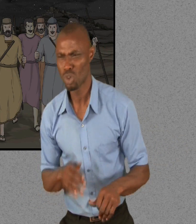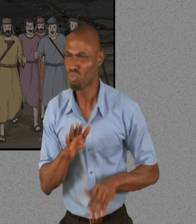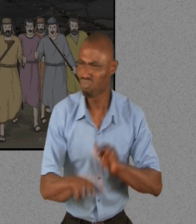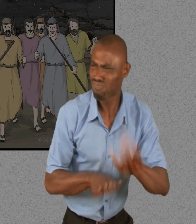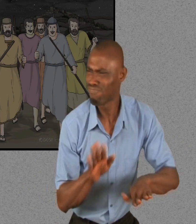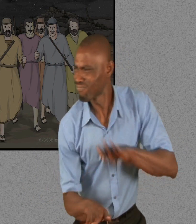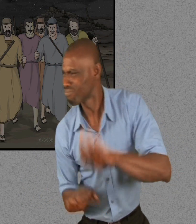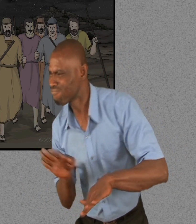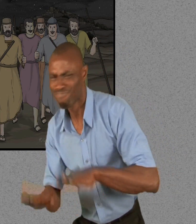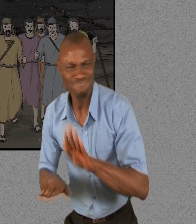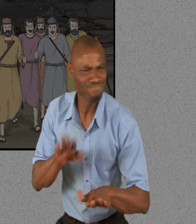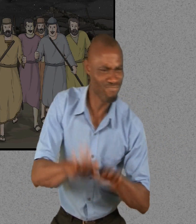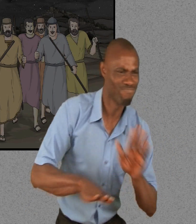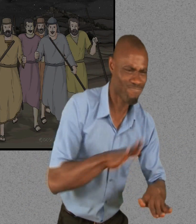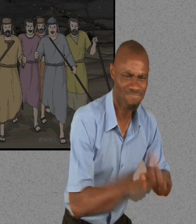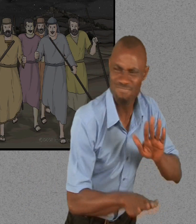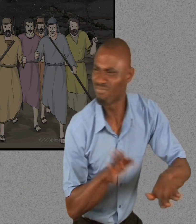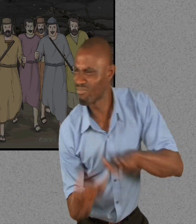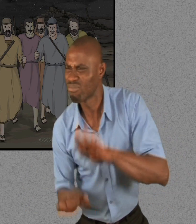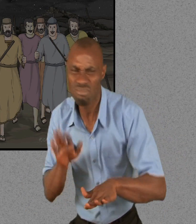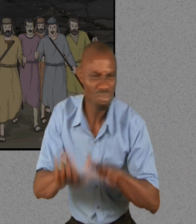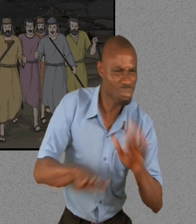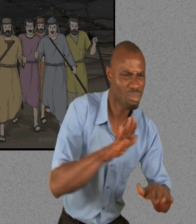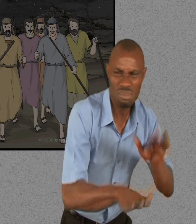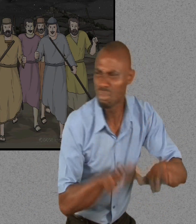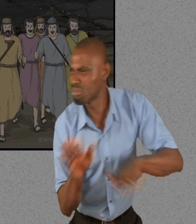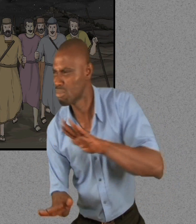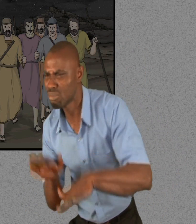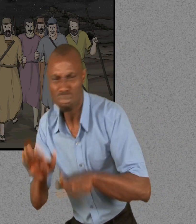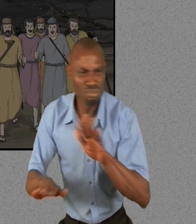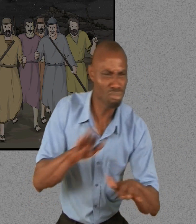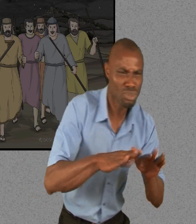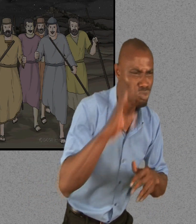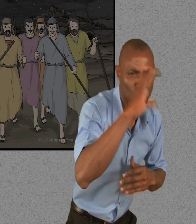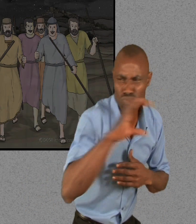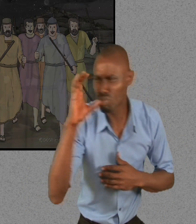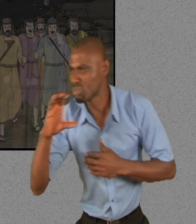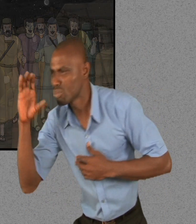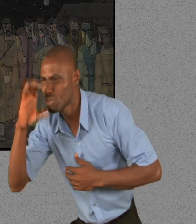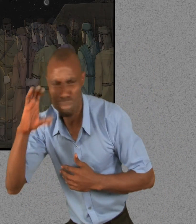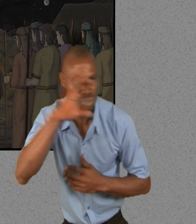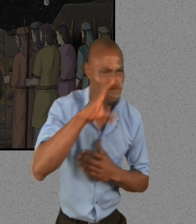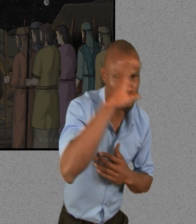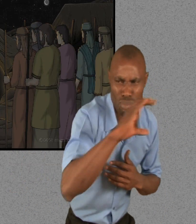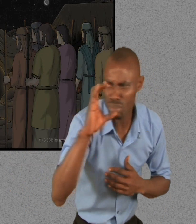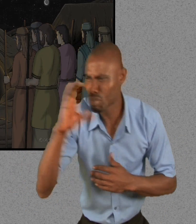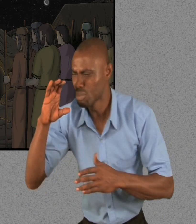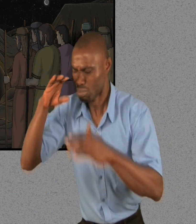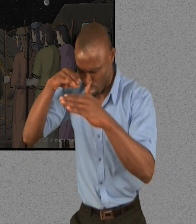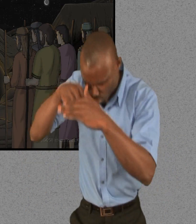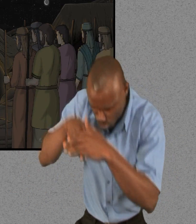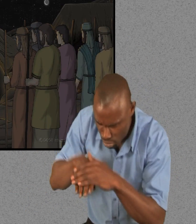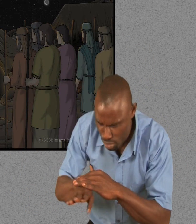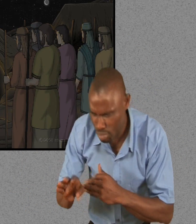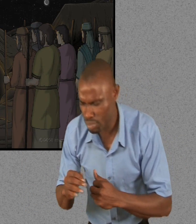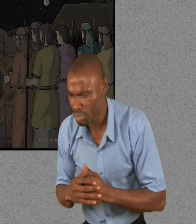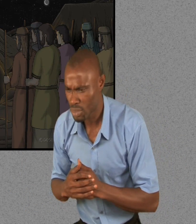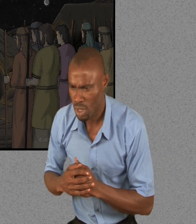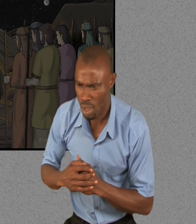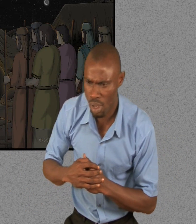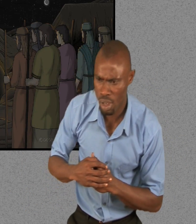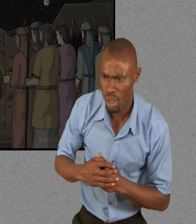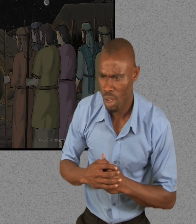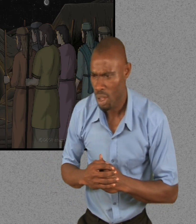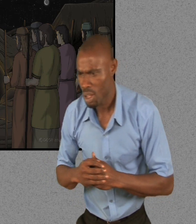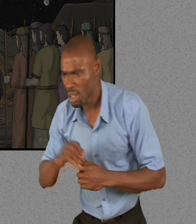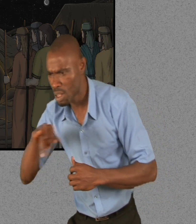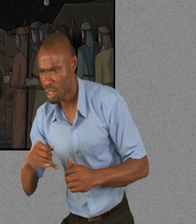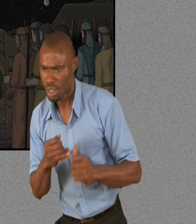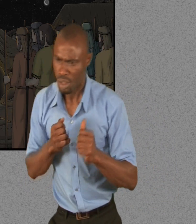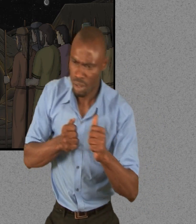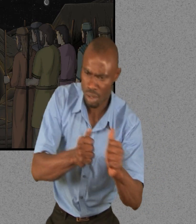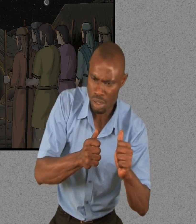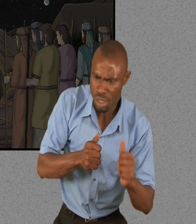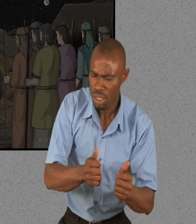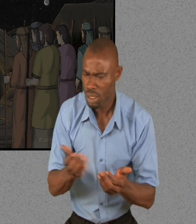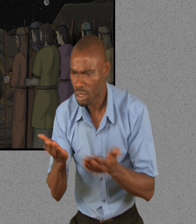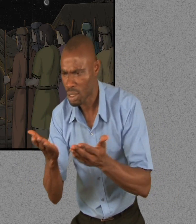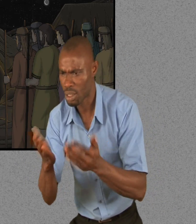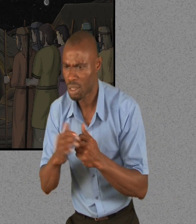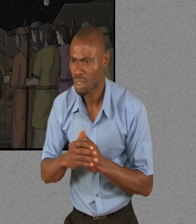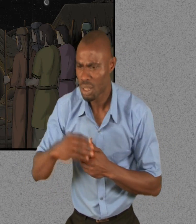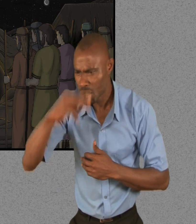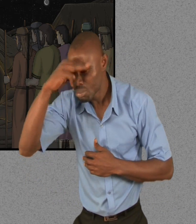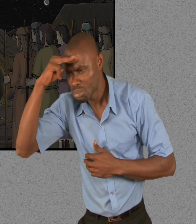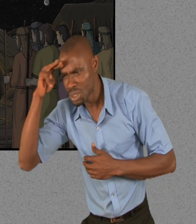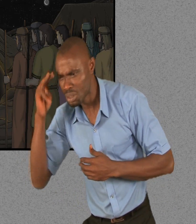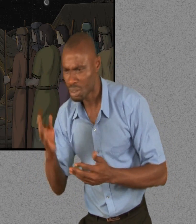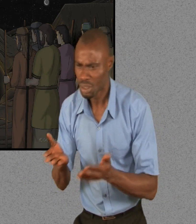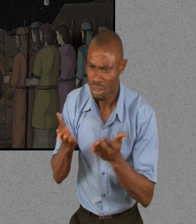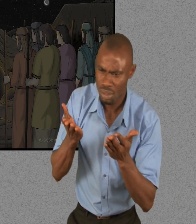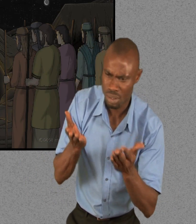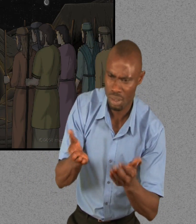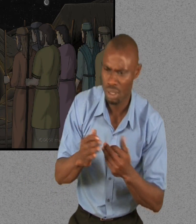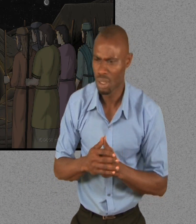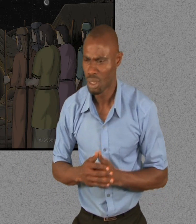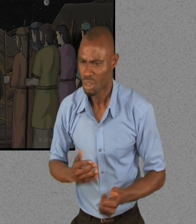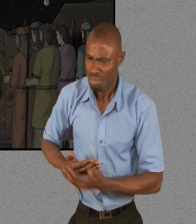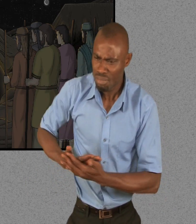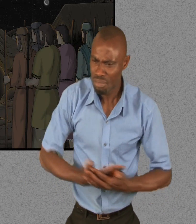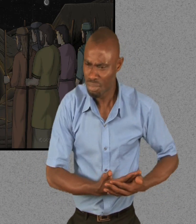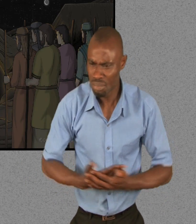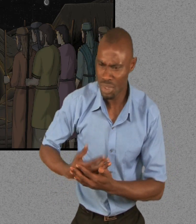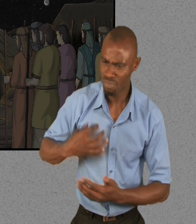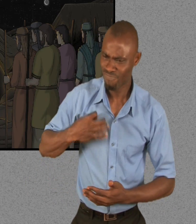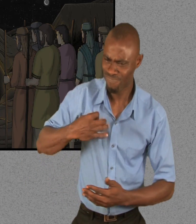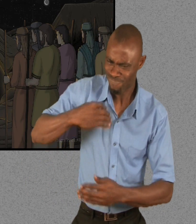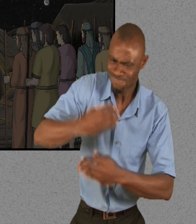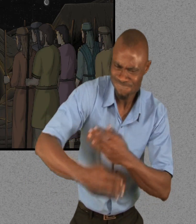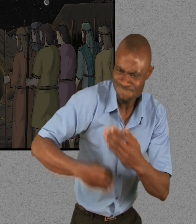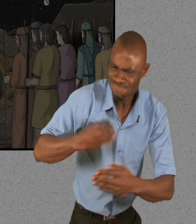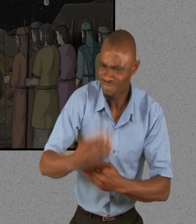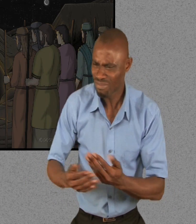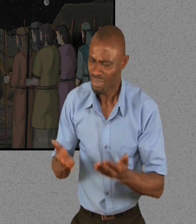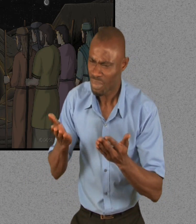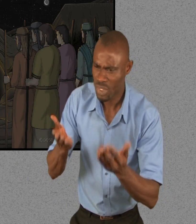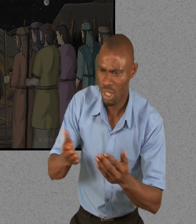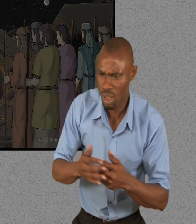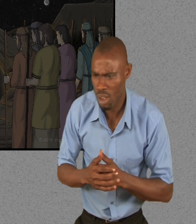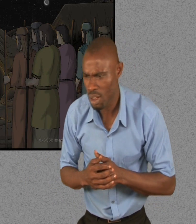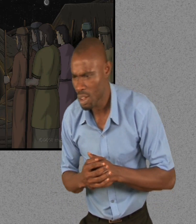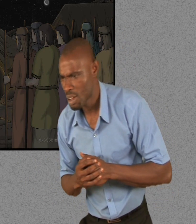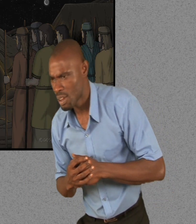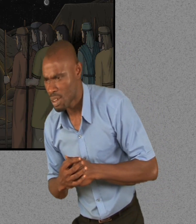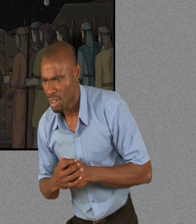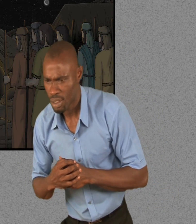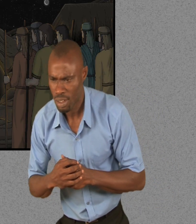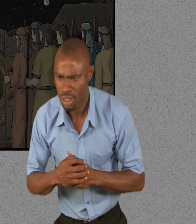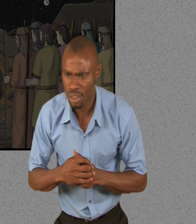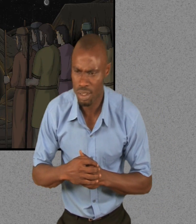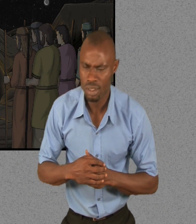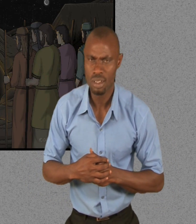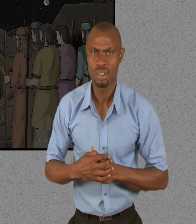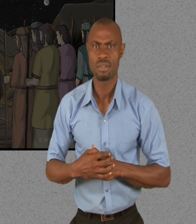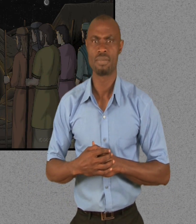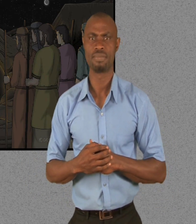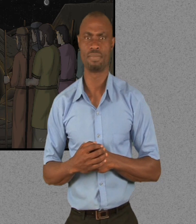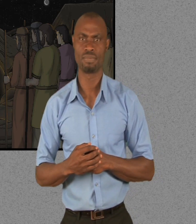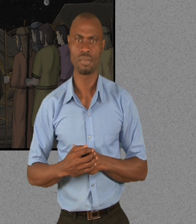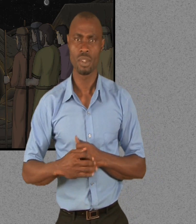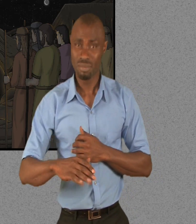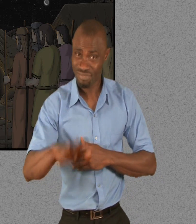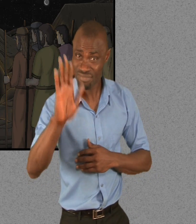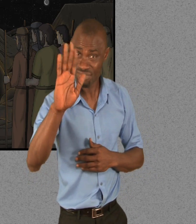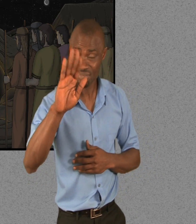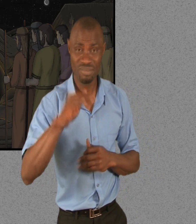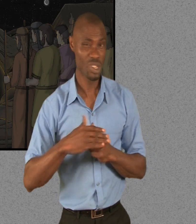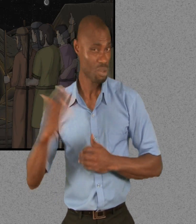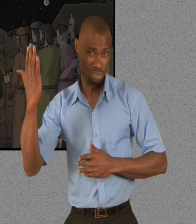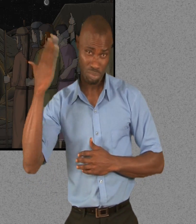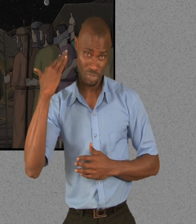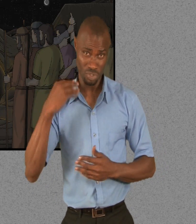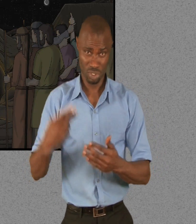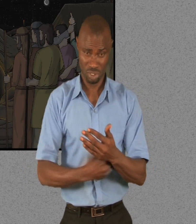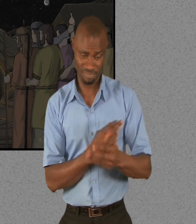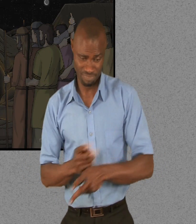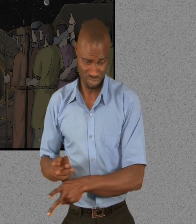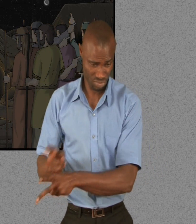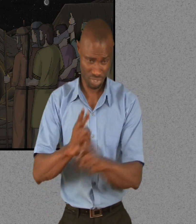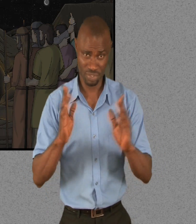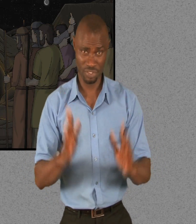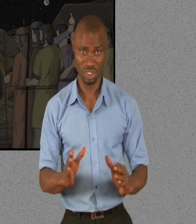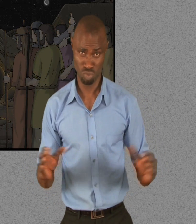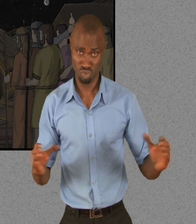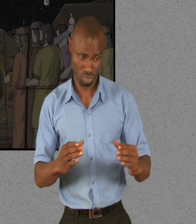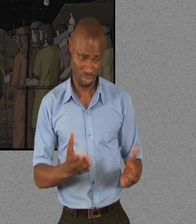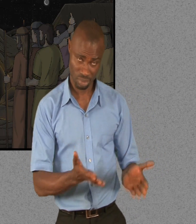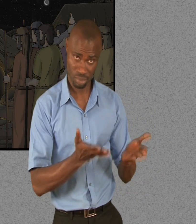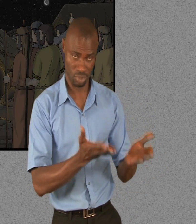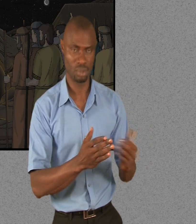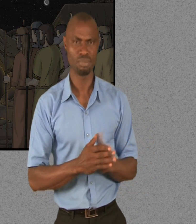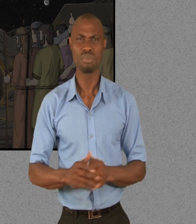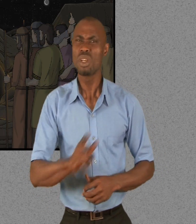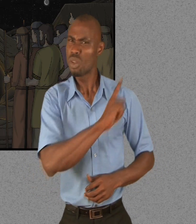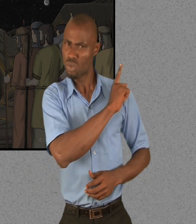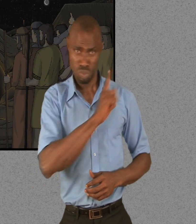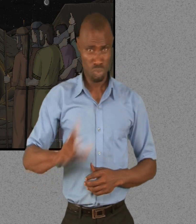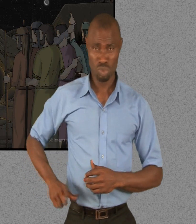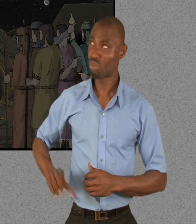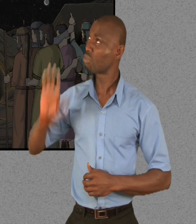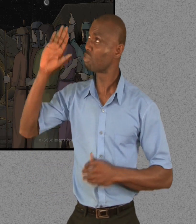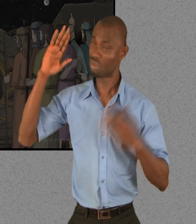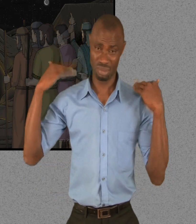So they hurried off and found Mary and Joseph and the Baby, who was lying in the manger. After they had seen the Child, they spread the message they had received about Him.